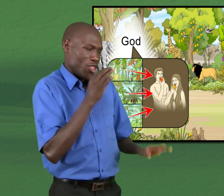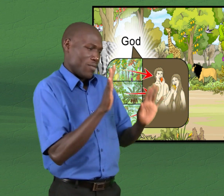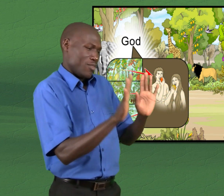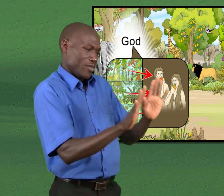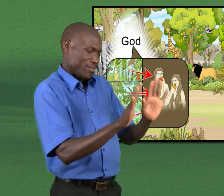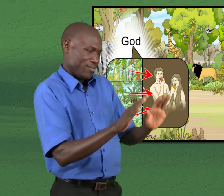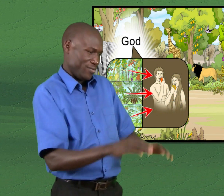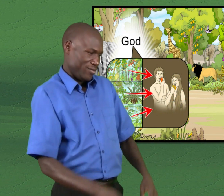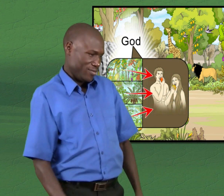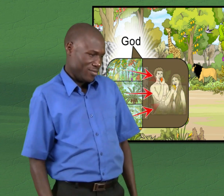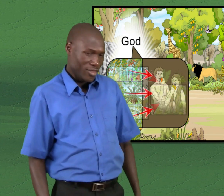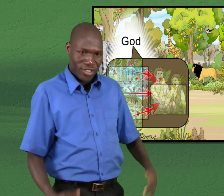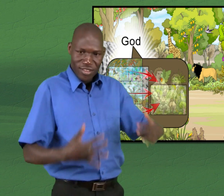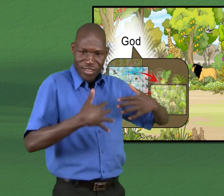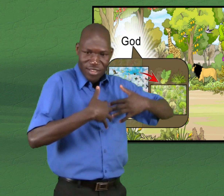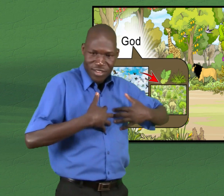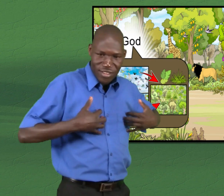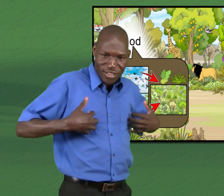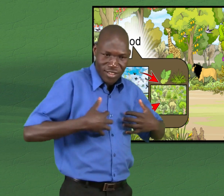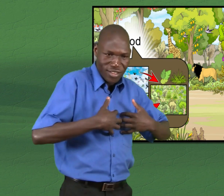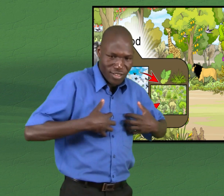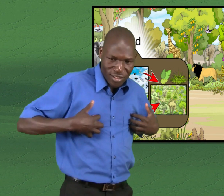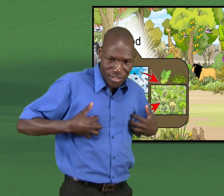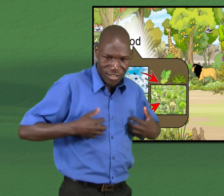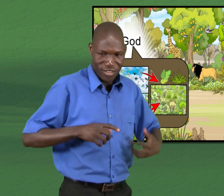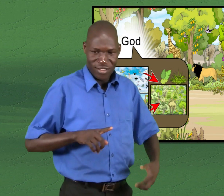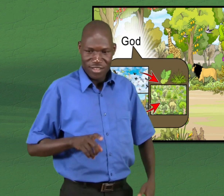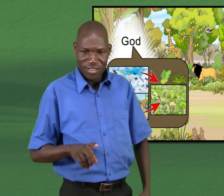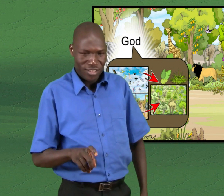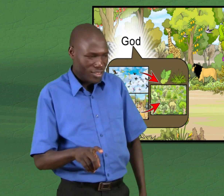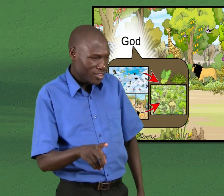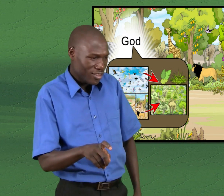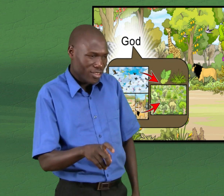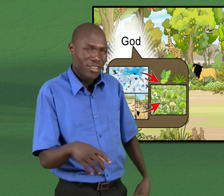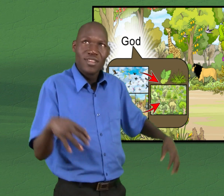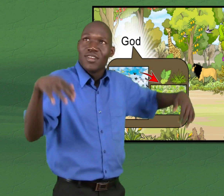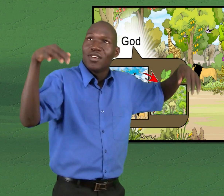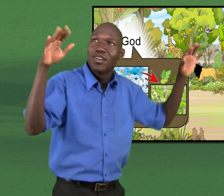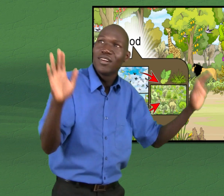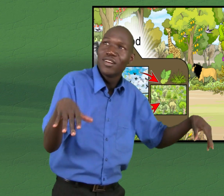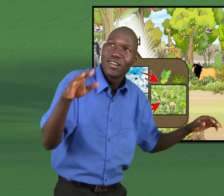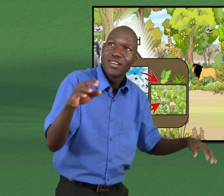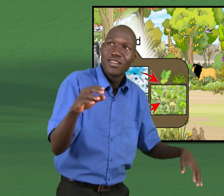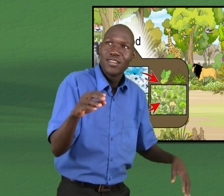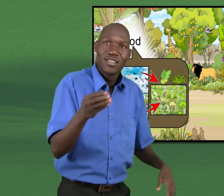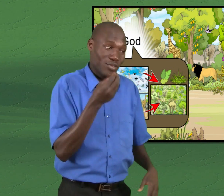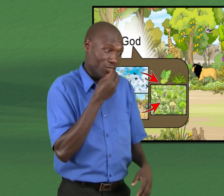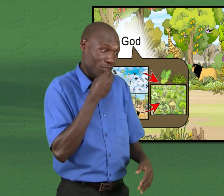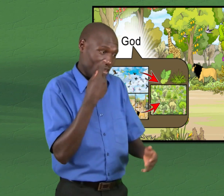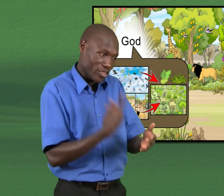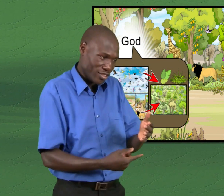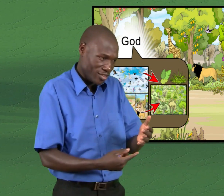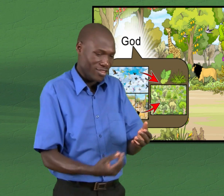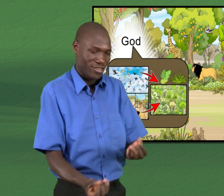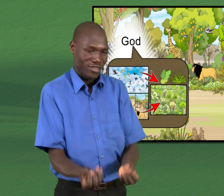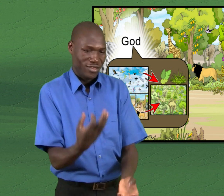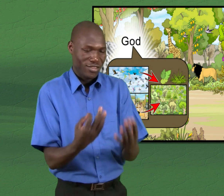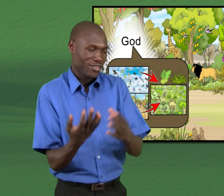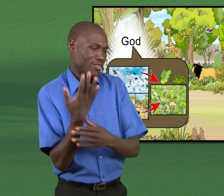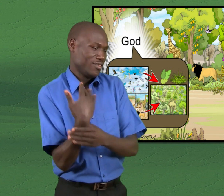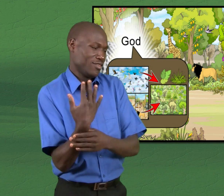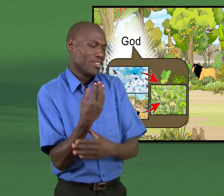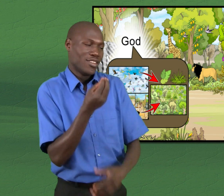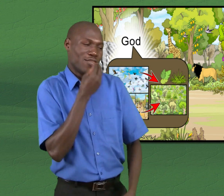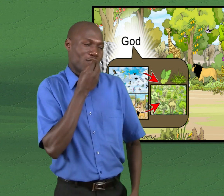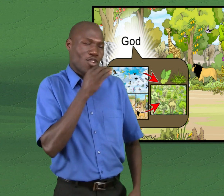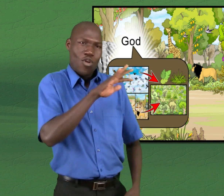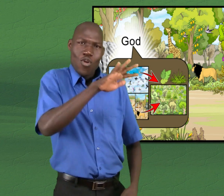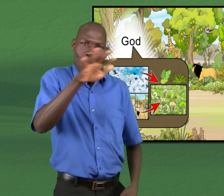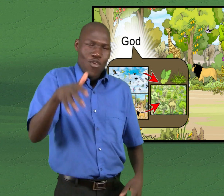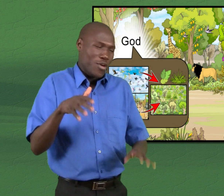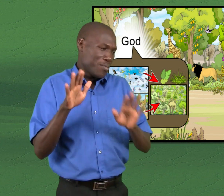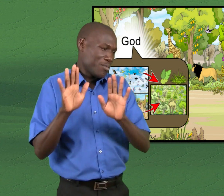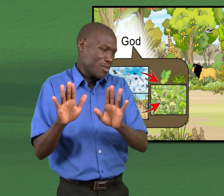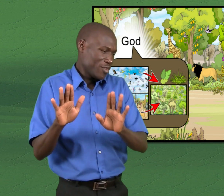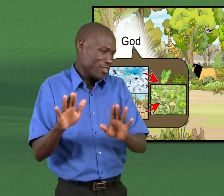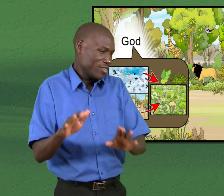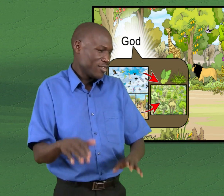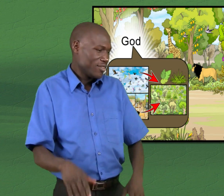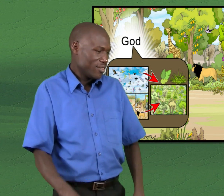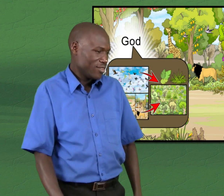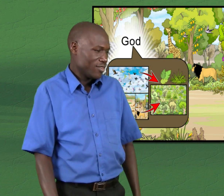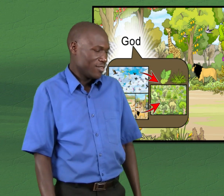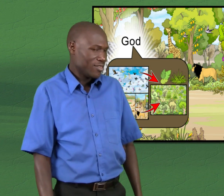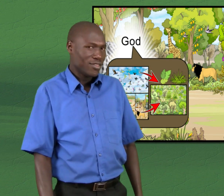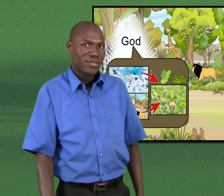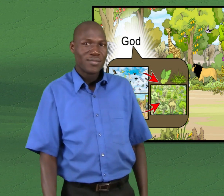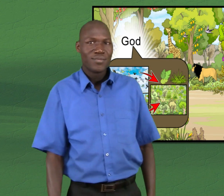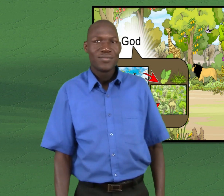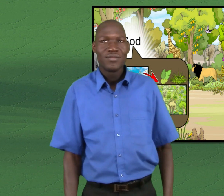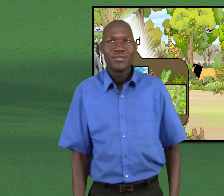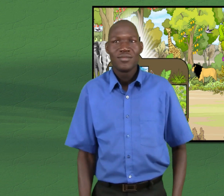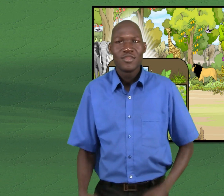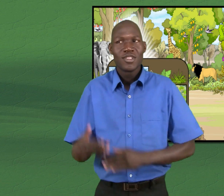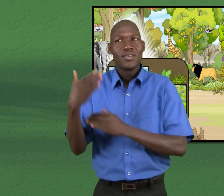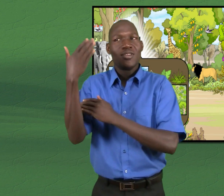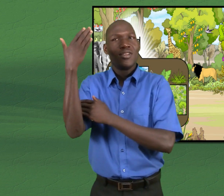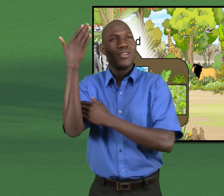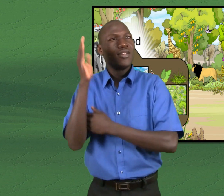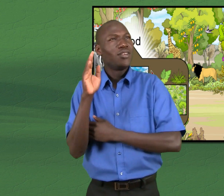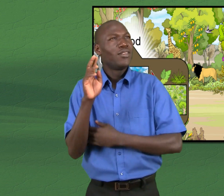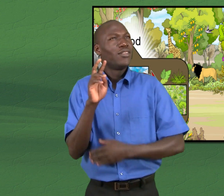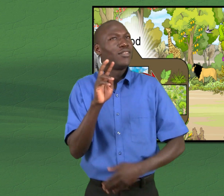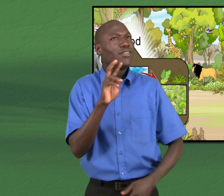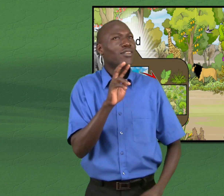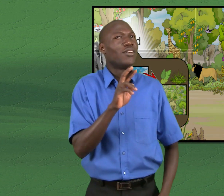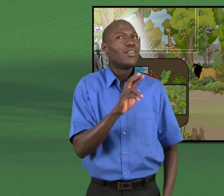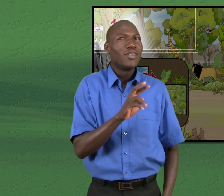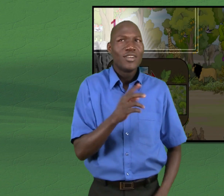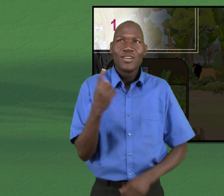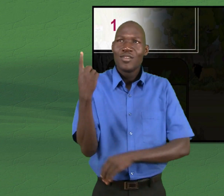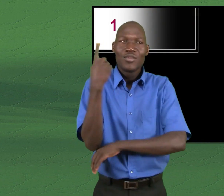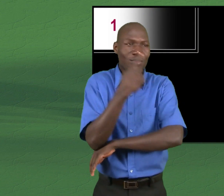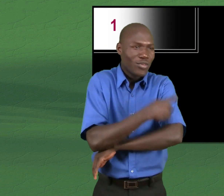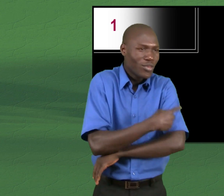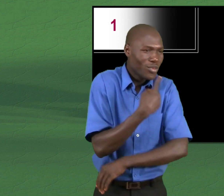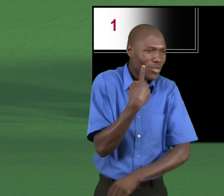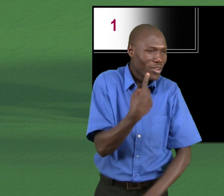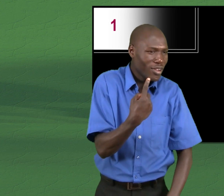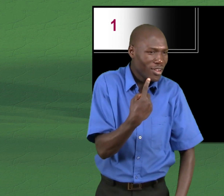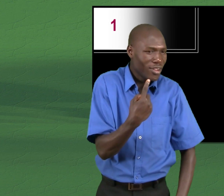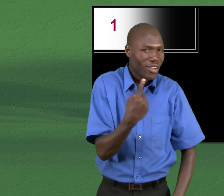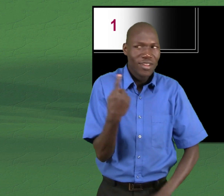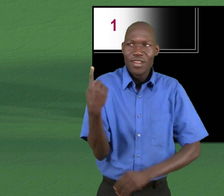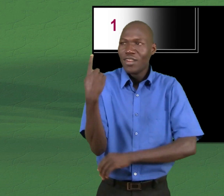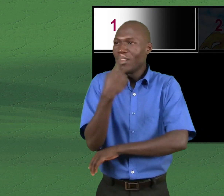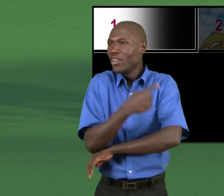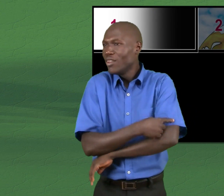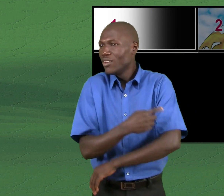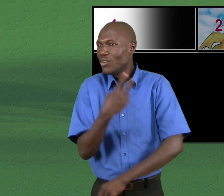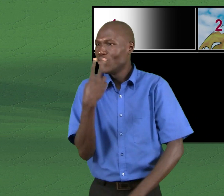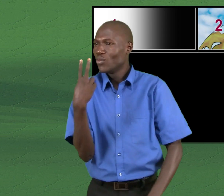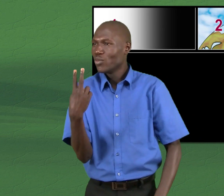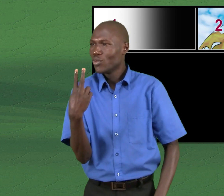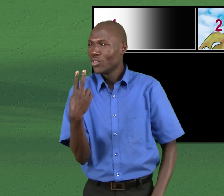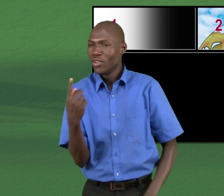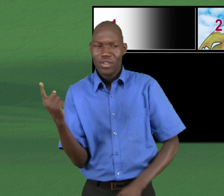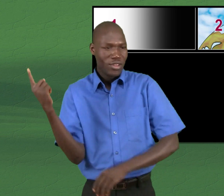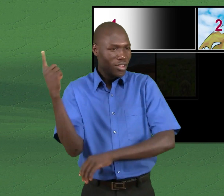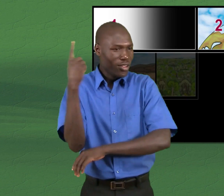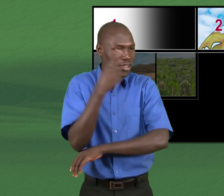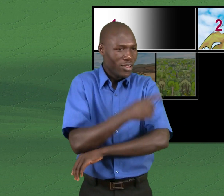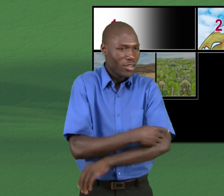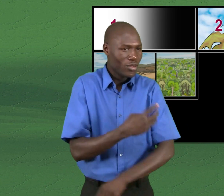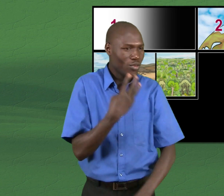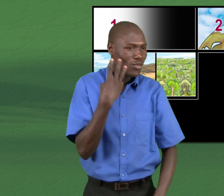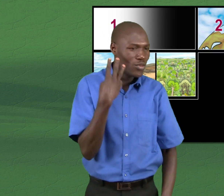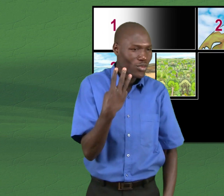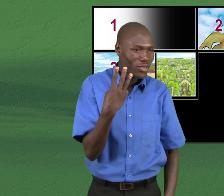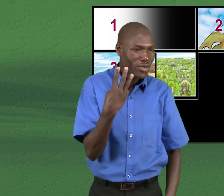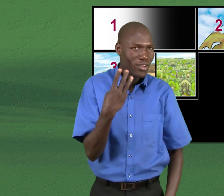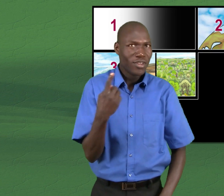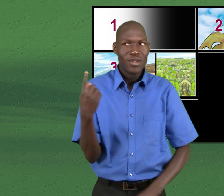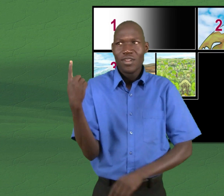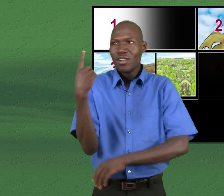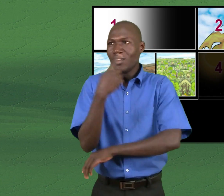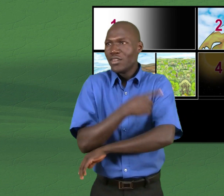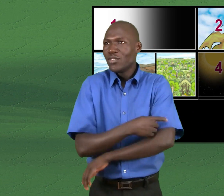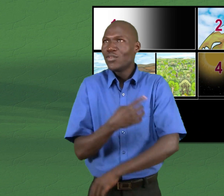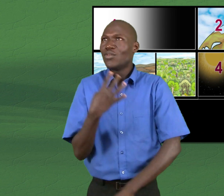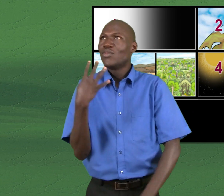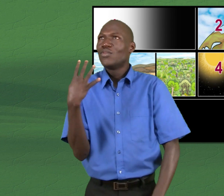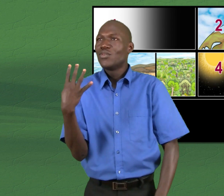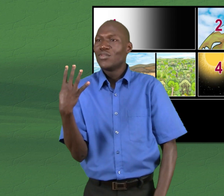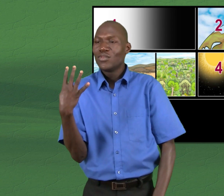And to every beast of the earth and every bird of the air and every creature that crawls upon the earth—everything that has the breath of life in it—I have given every green plant for food.”